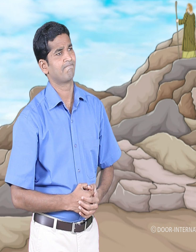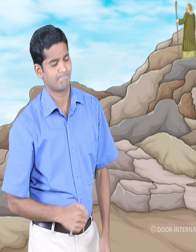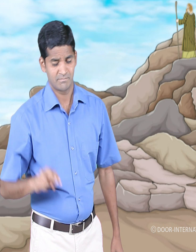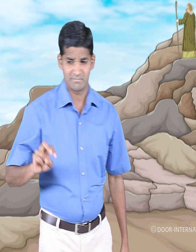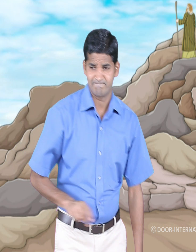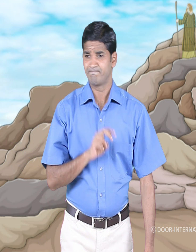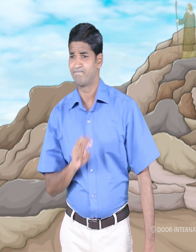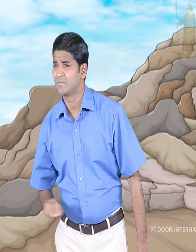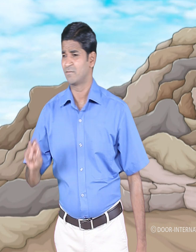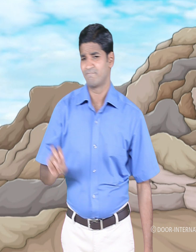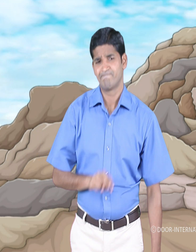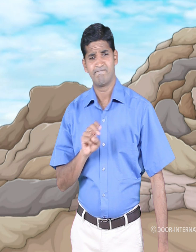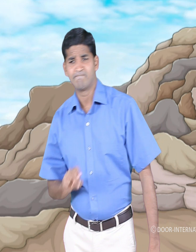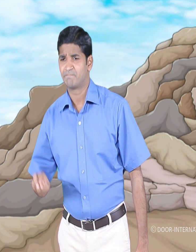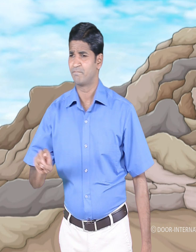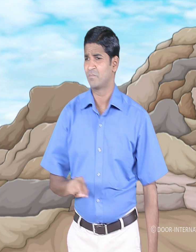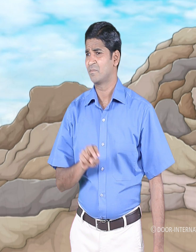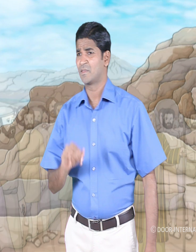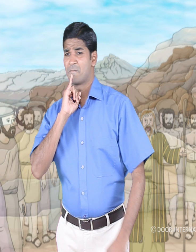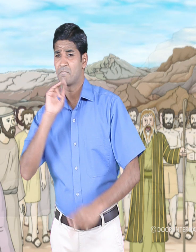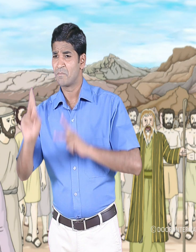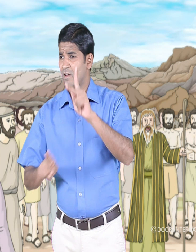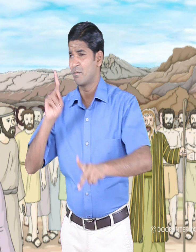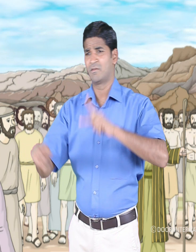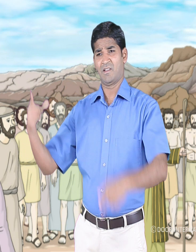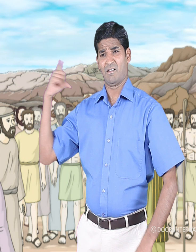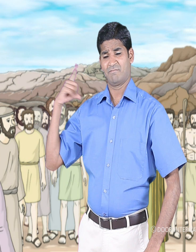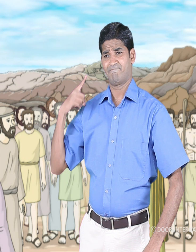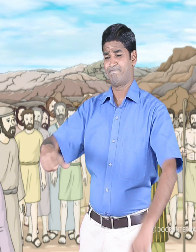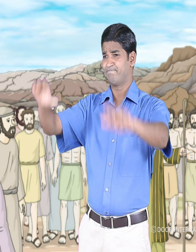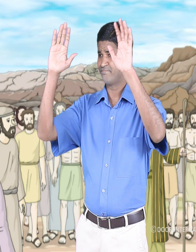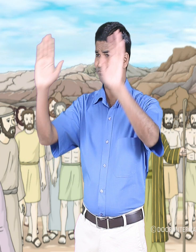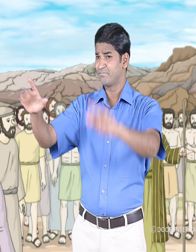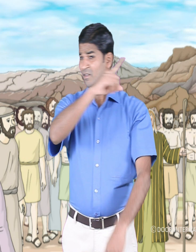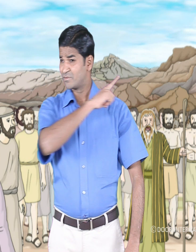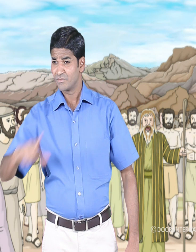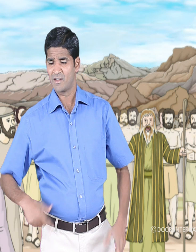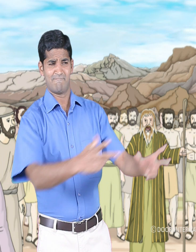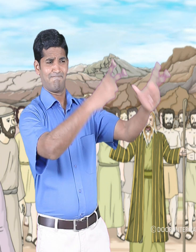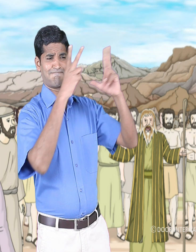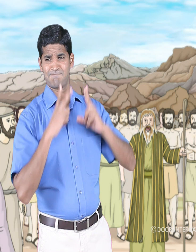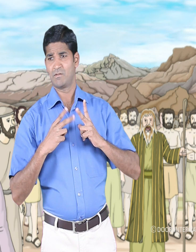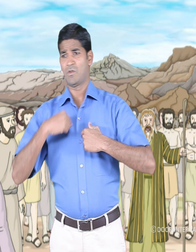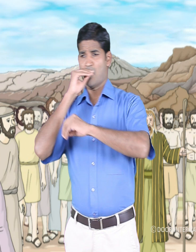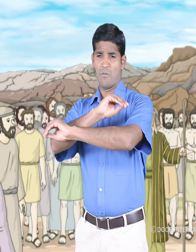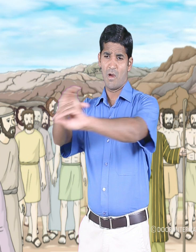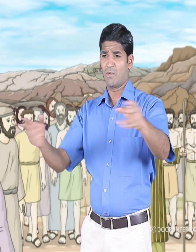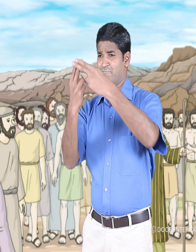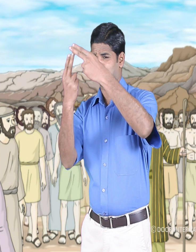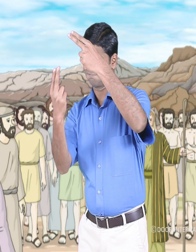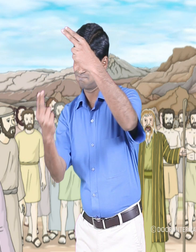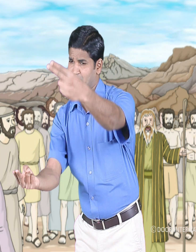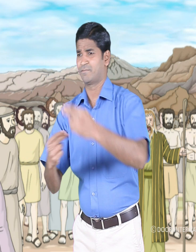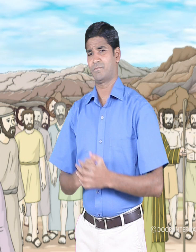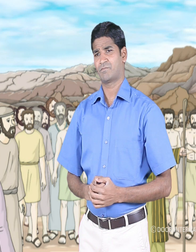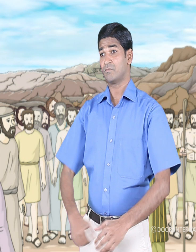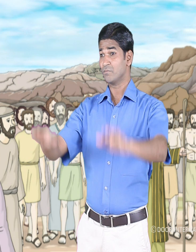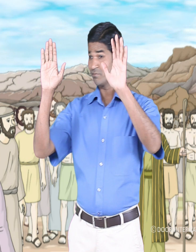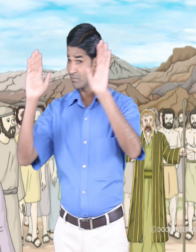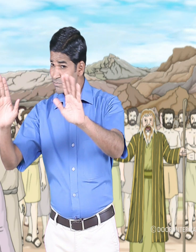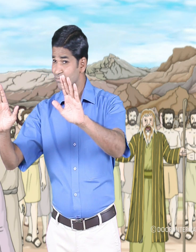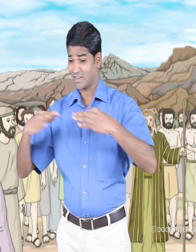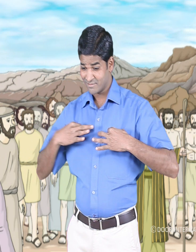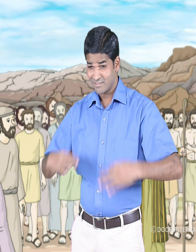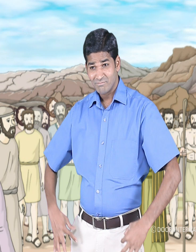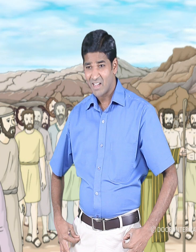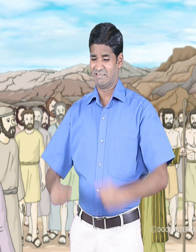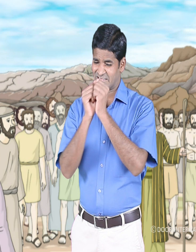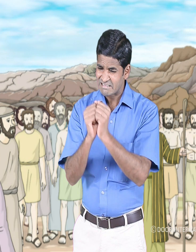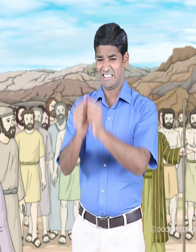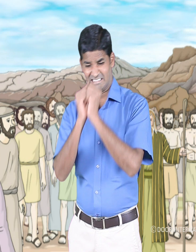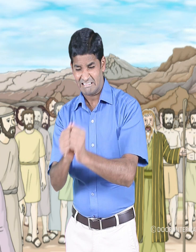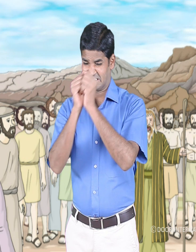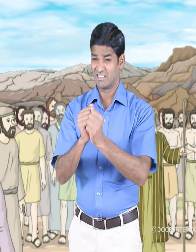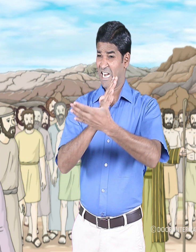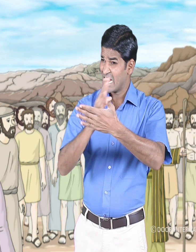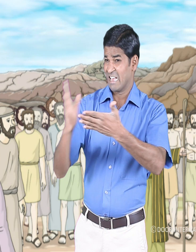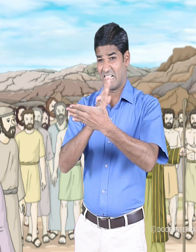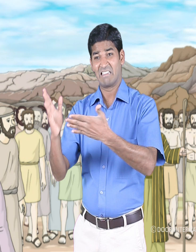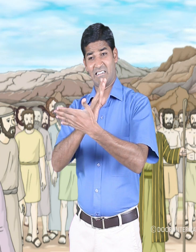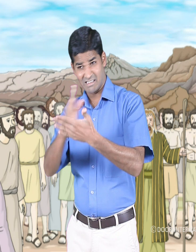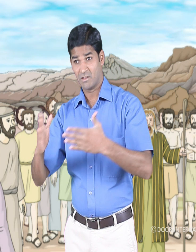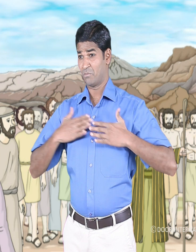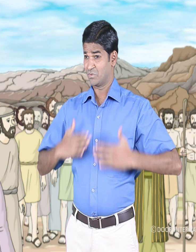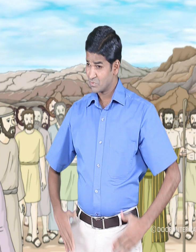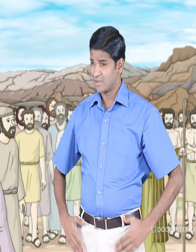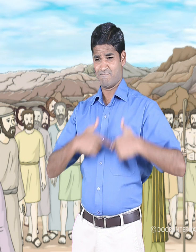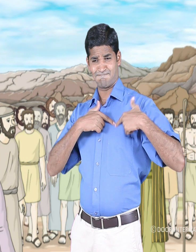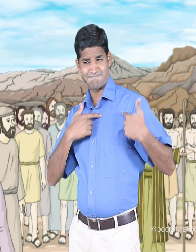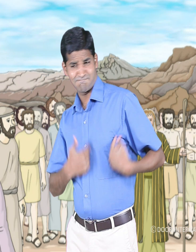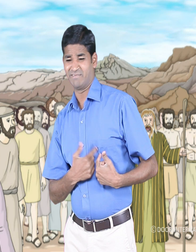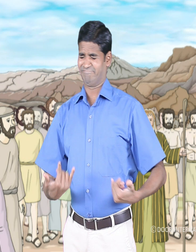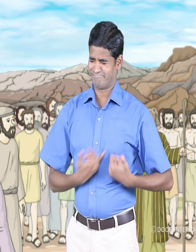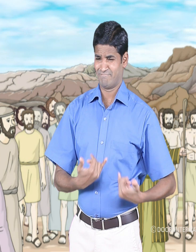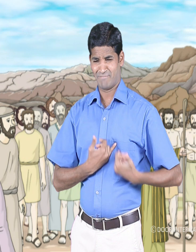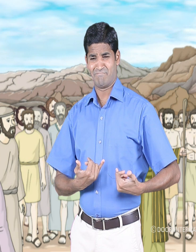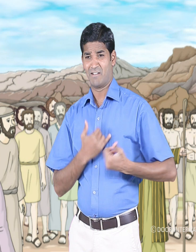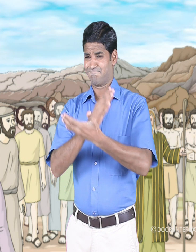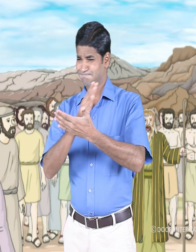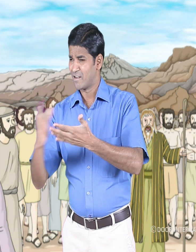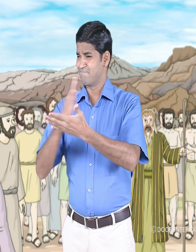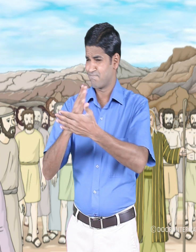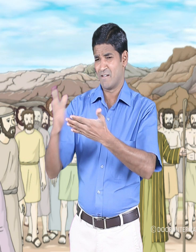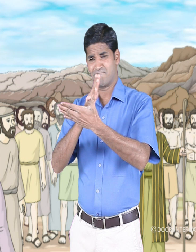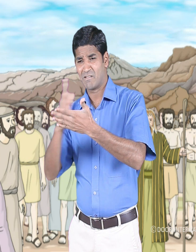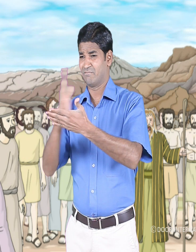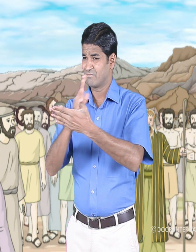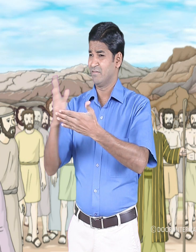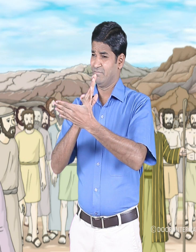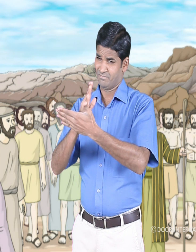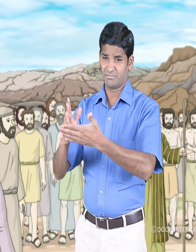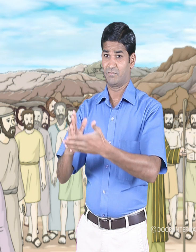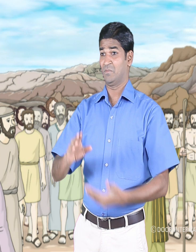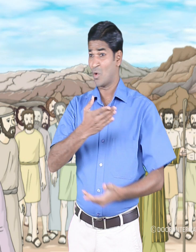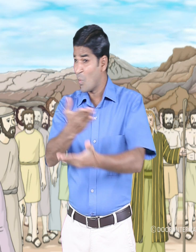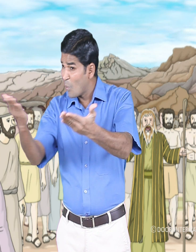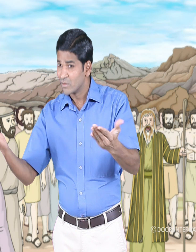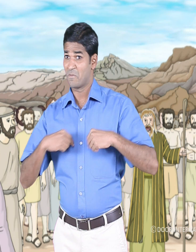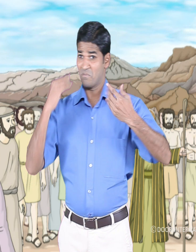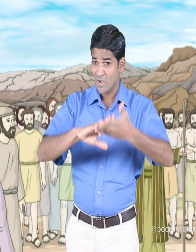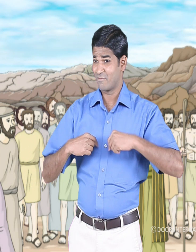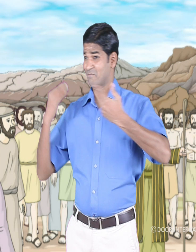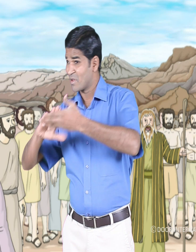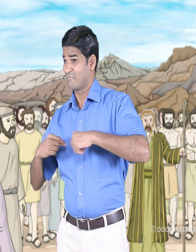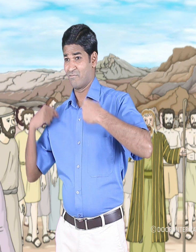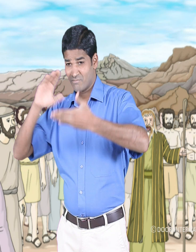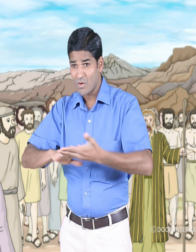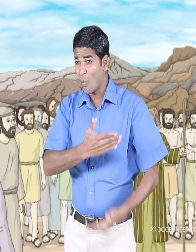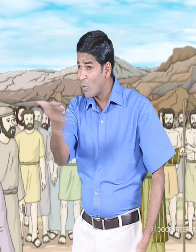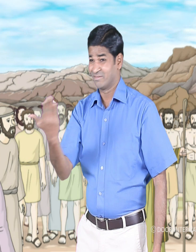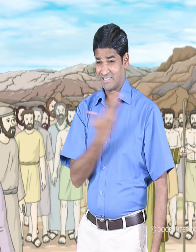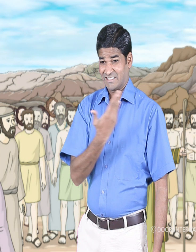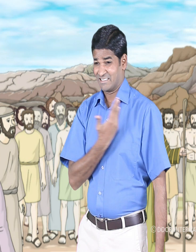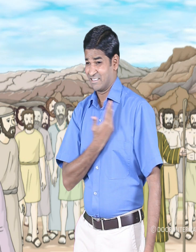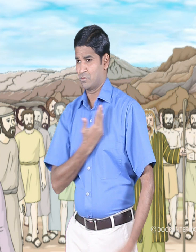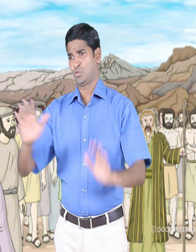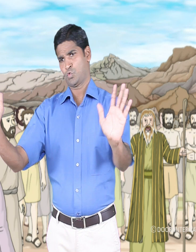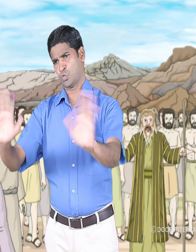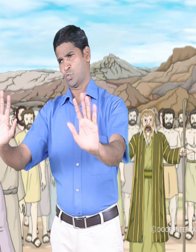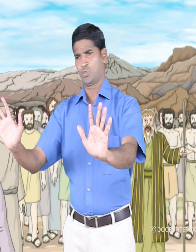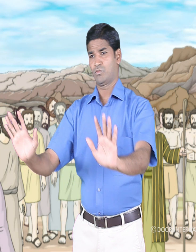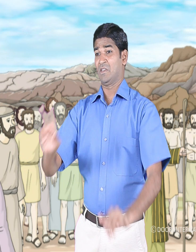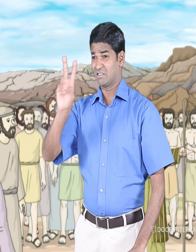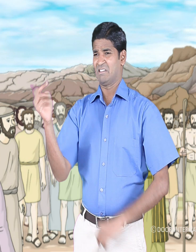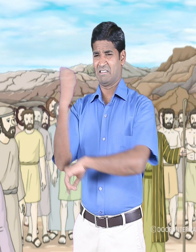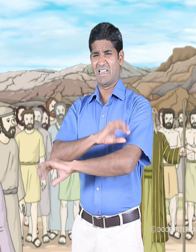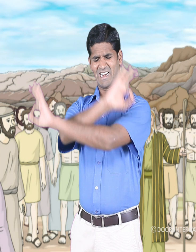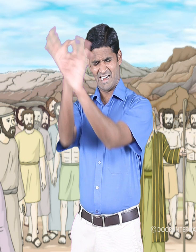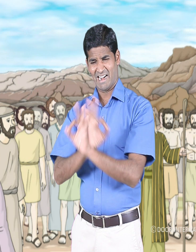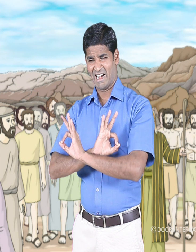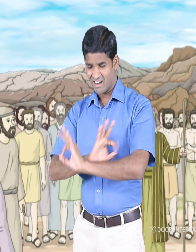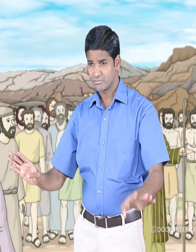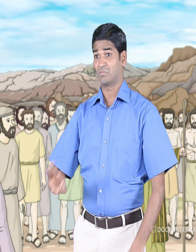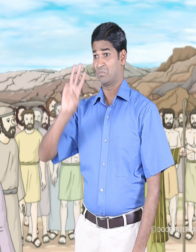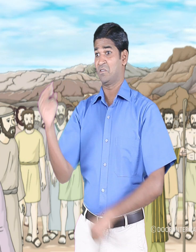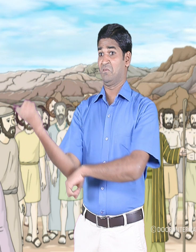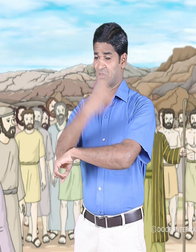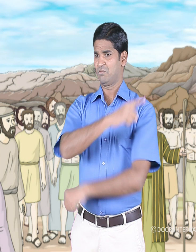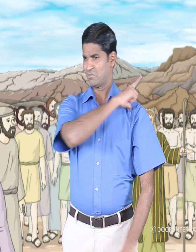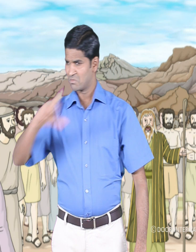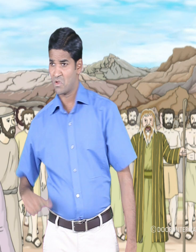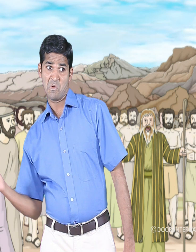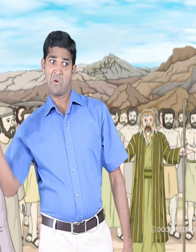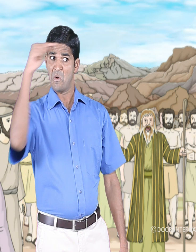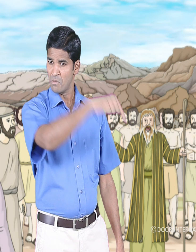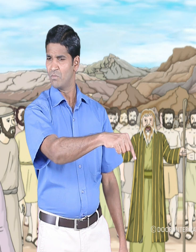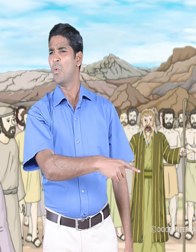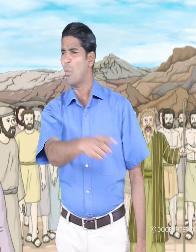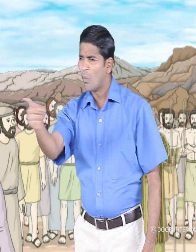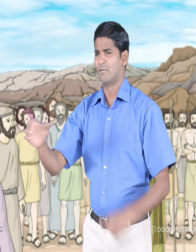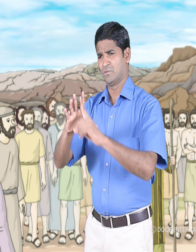When Moses came down from the mountain to the people, he consecrated them, and they washed their clothes.